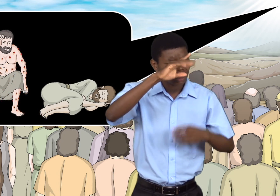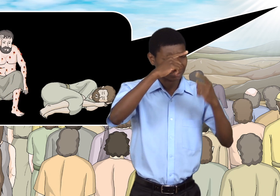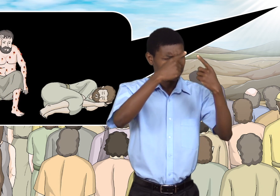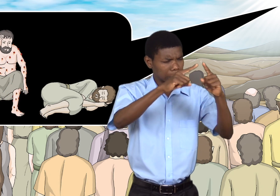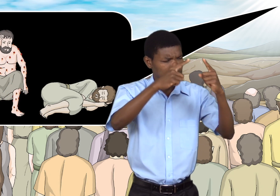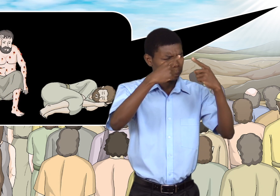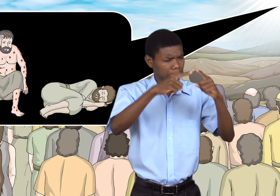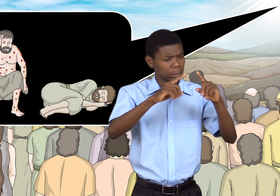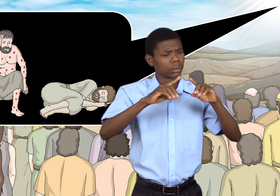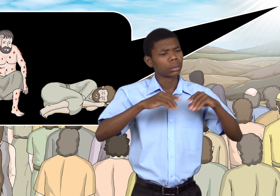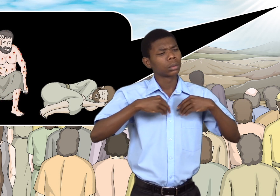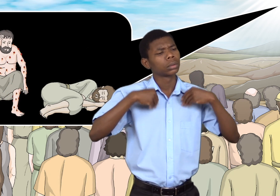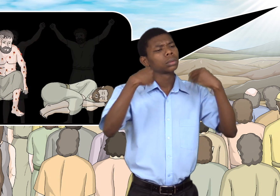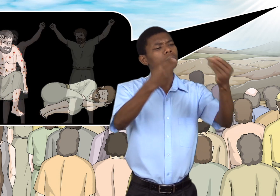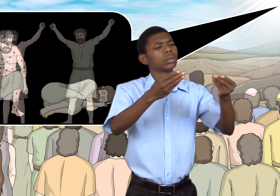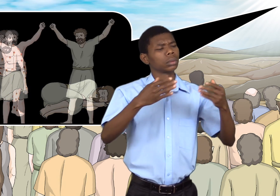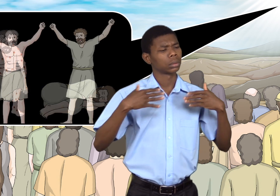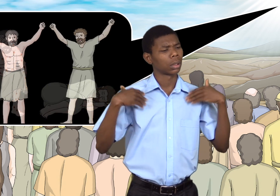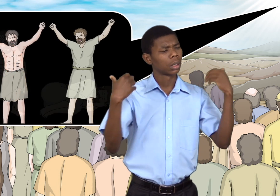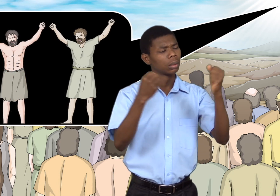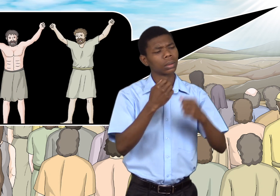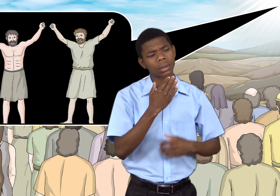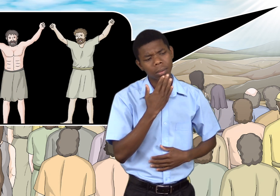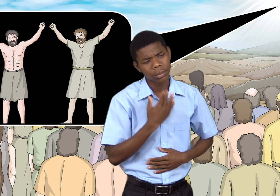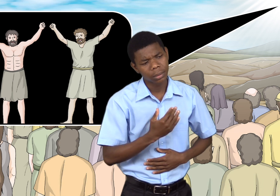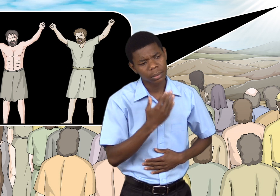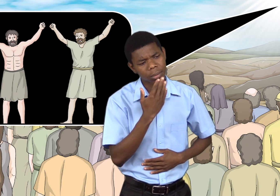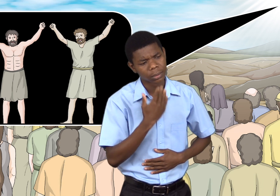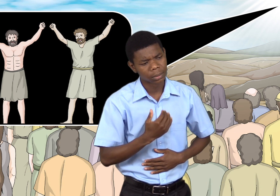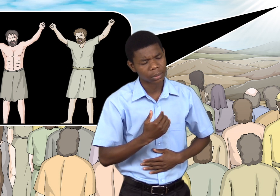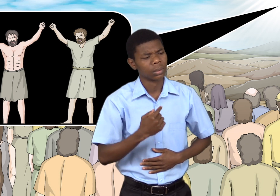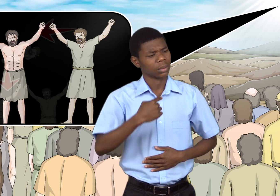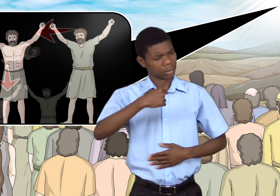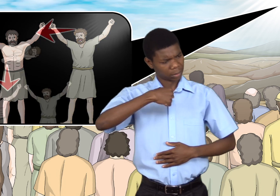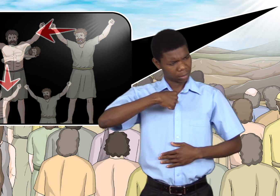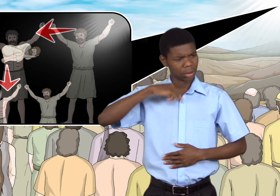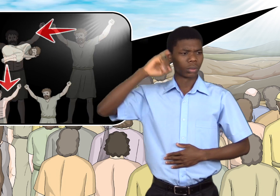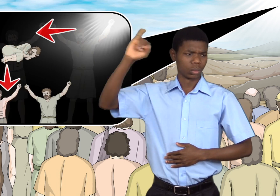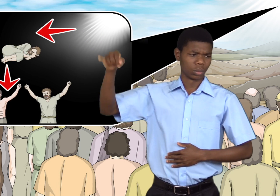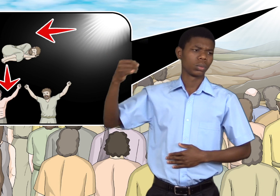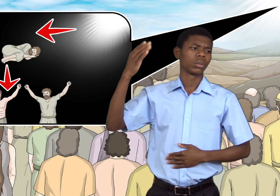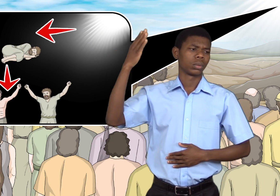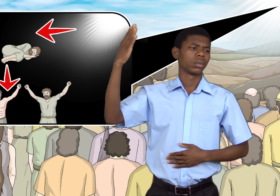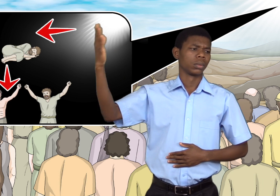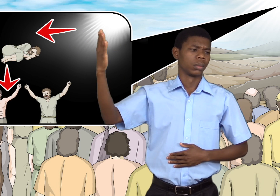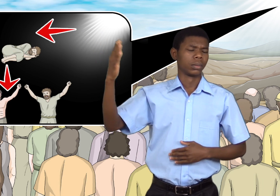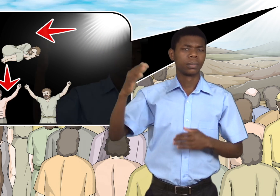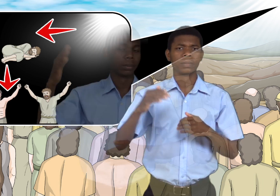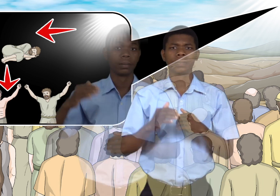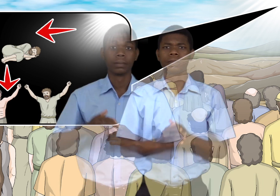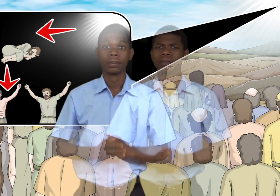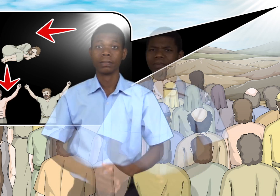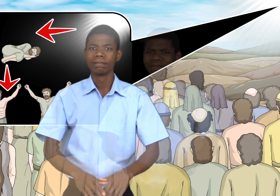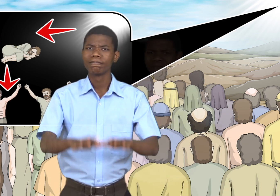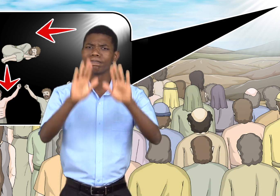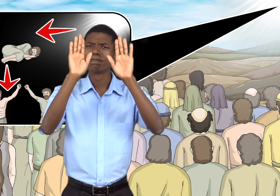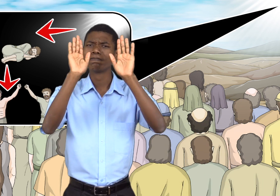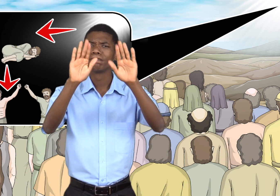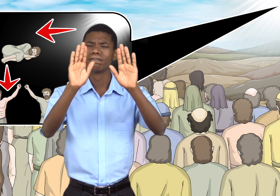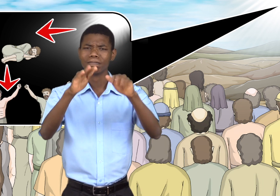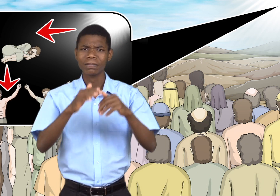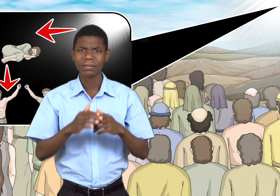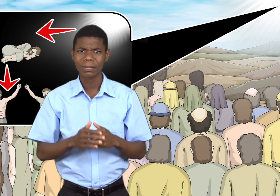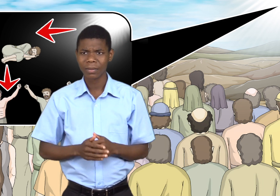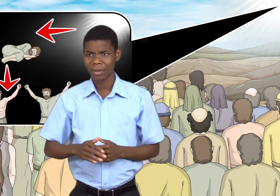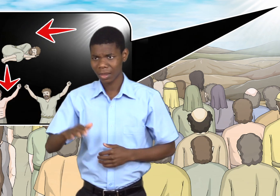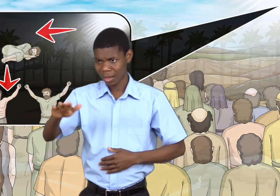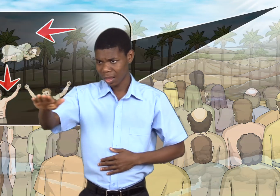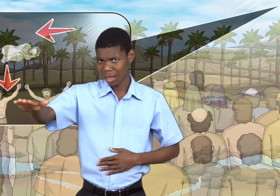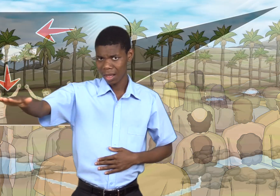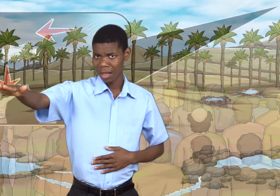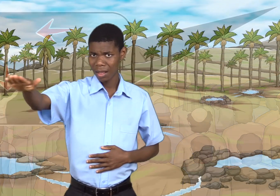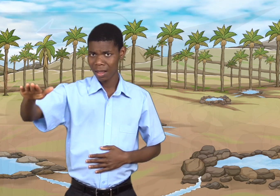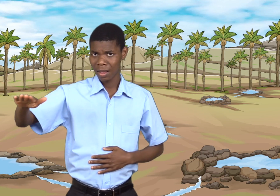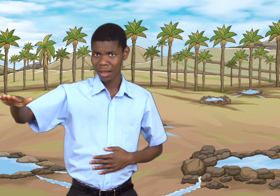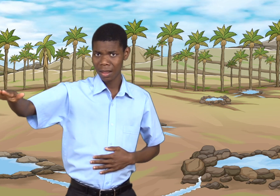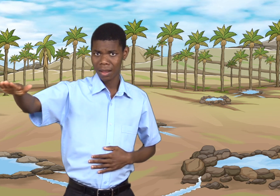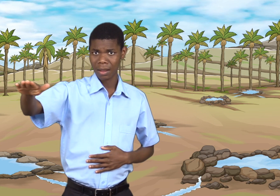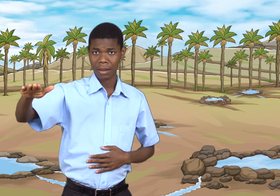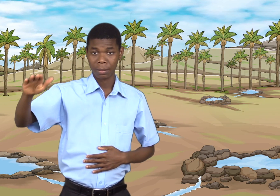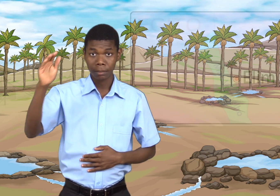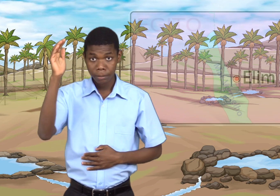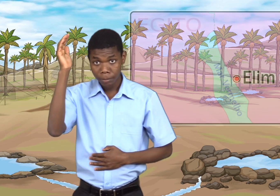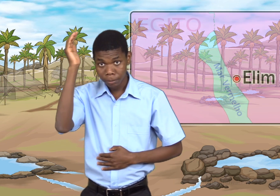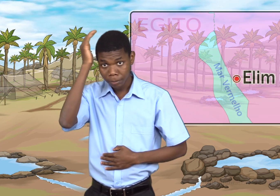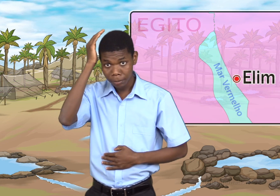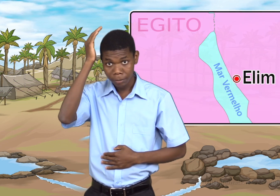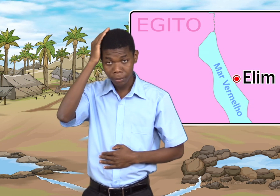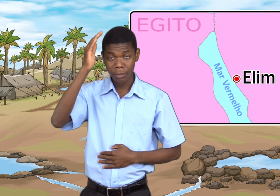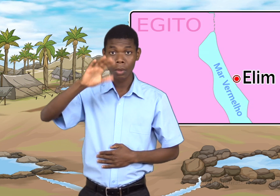For I am the LORD who heals you.”